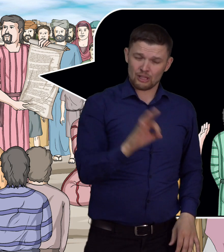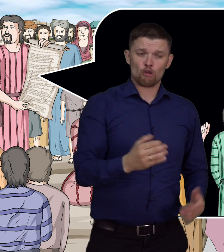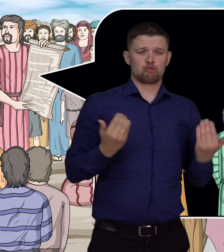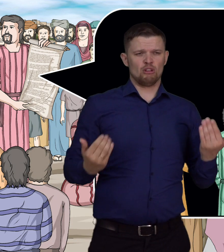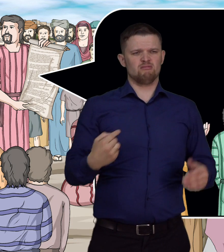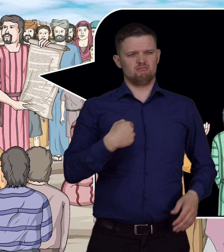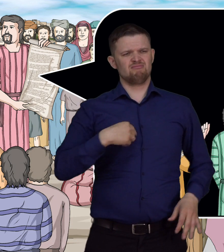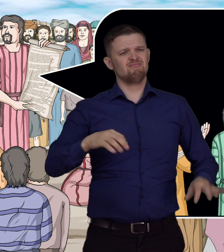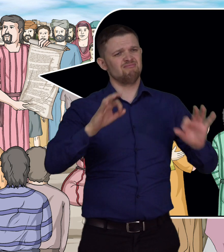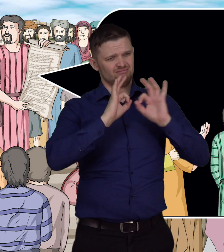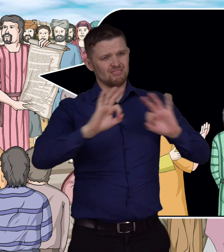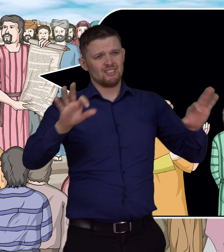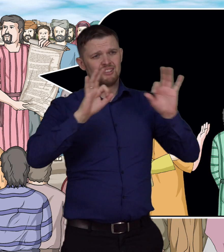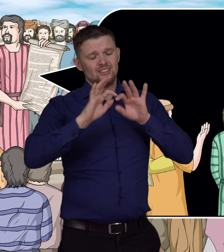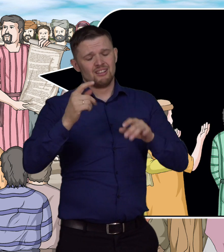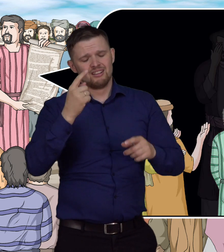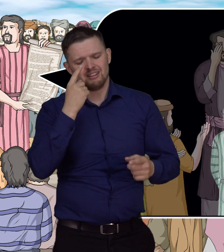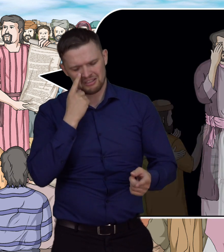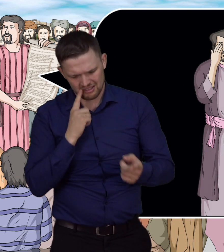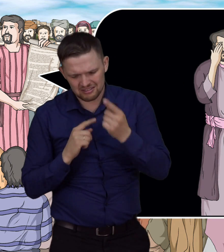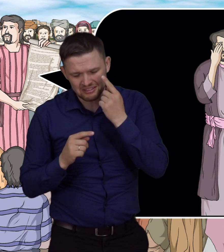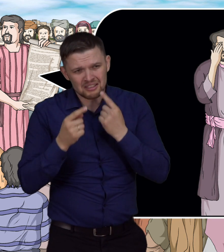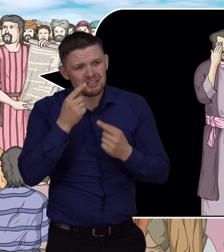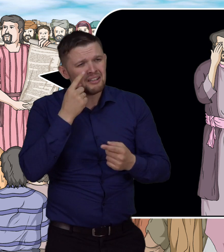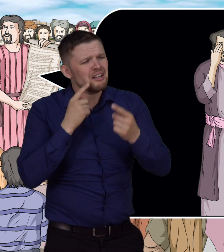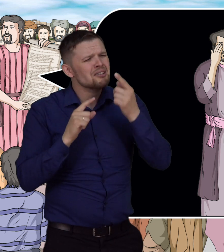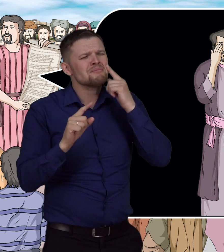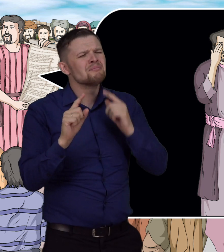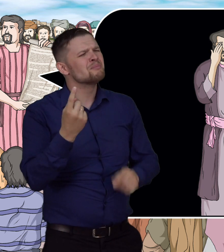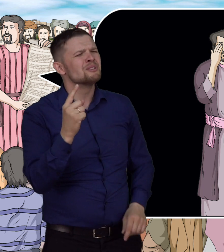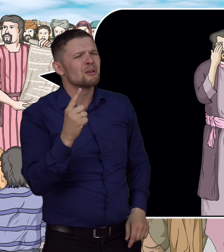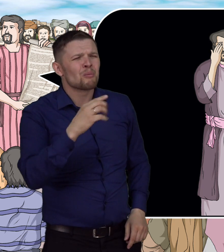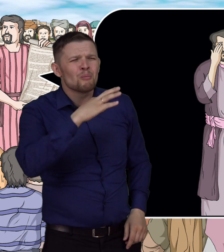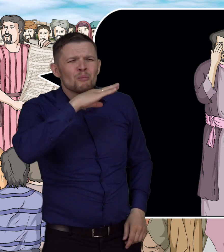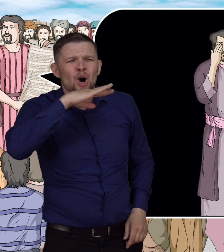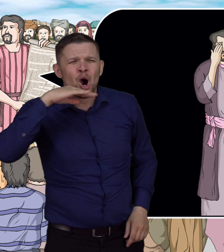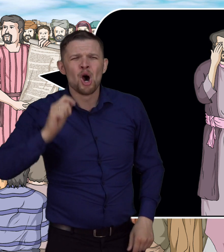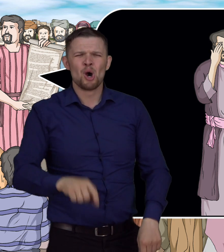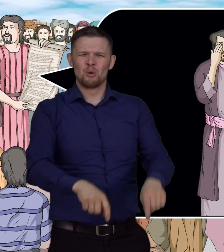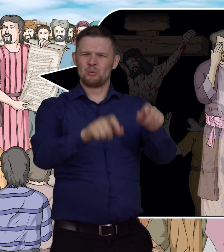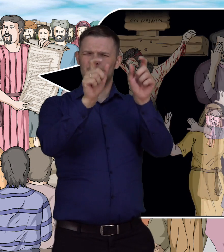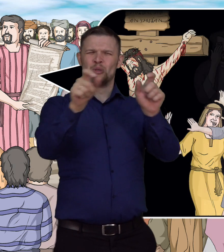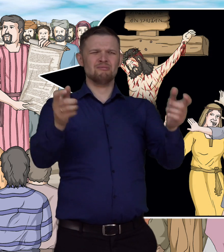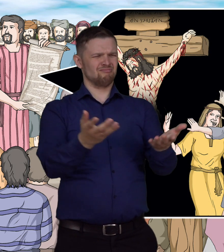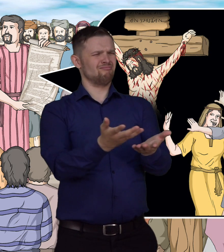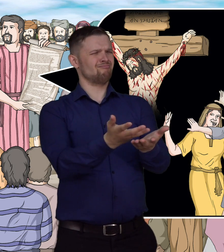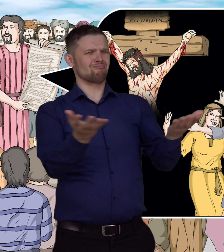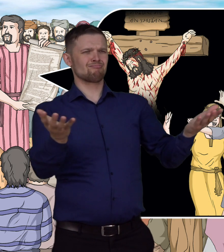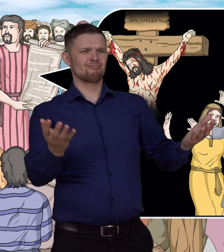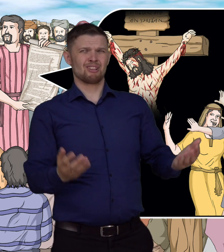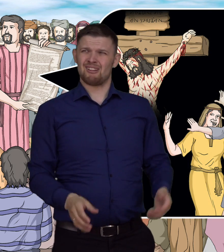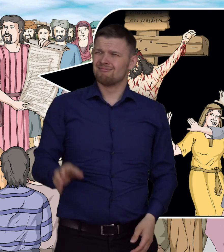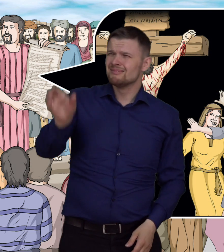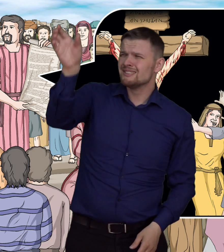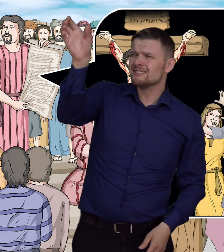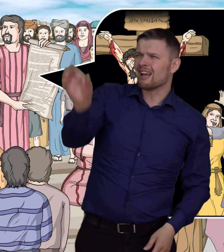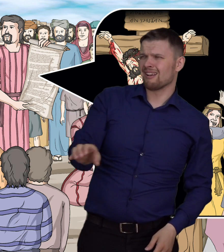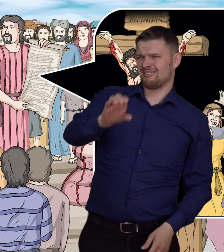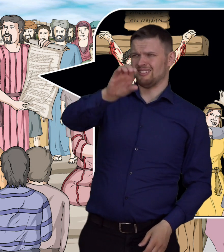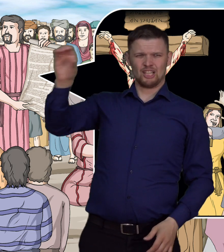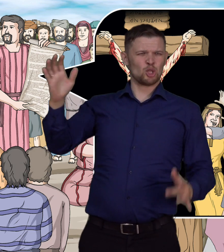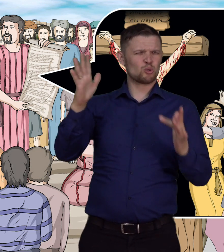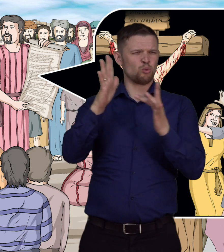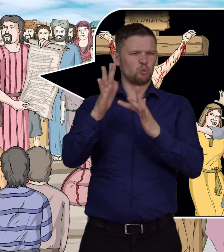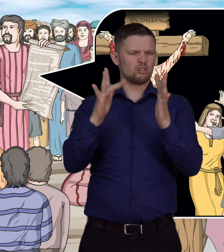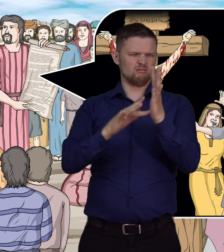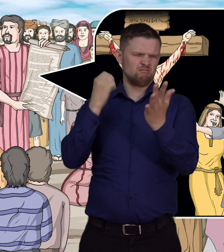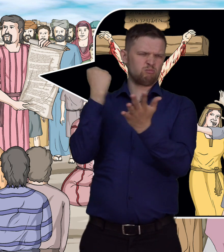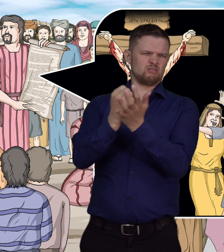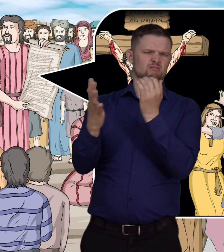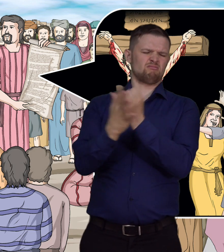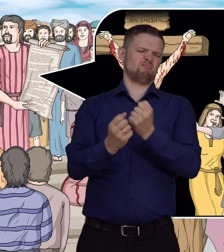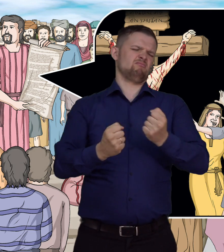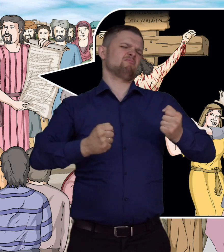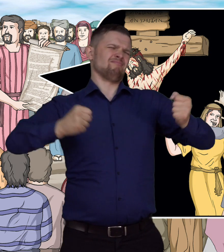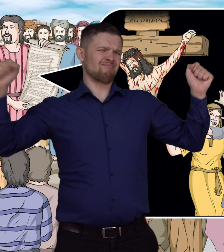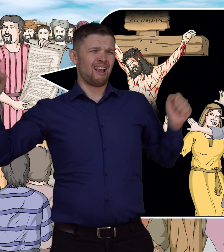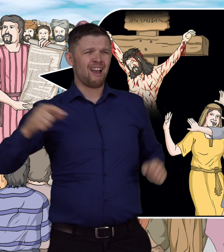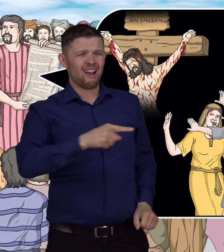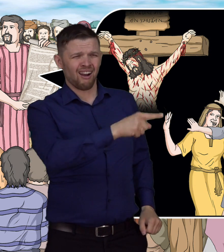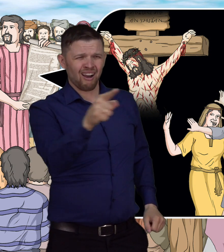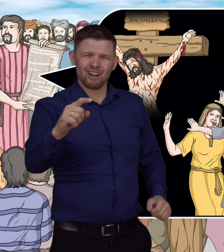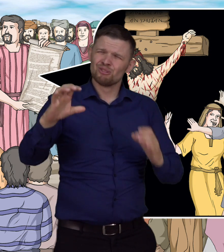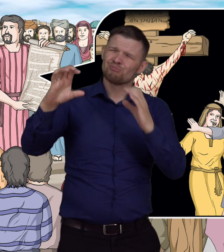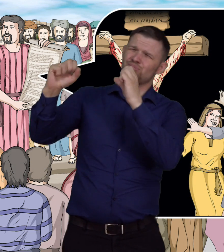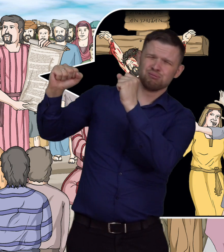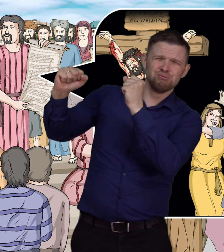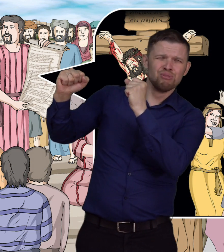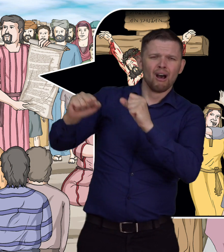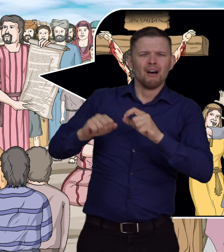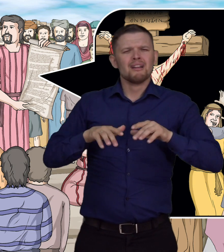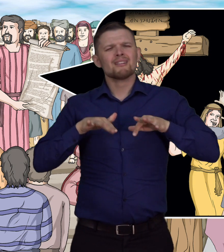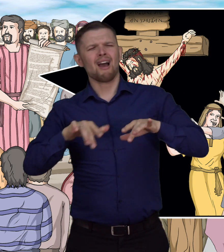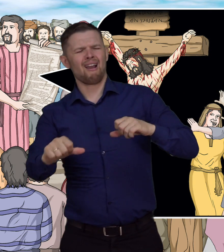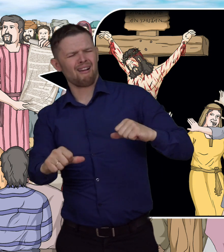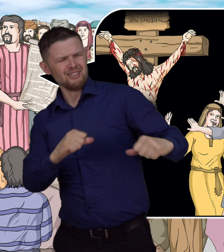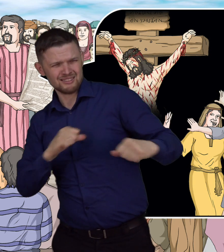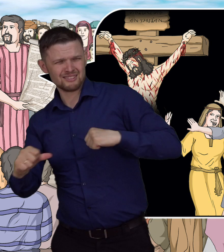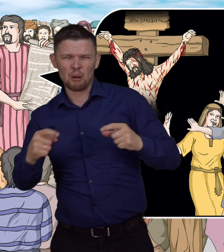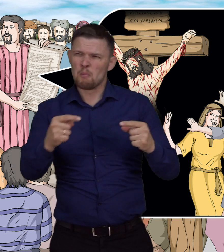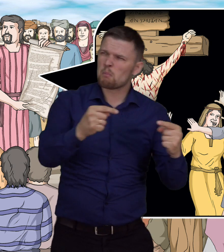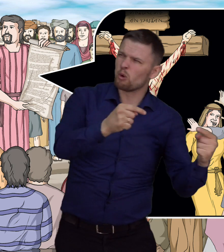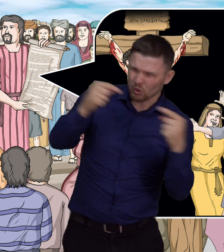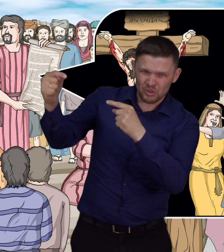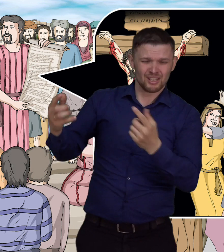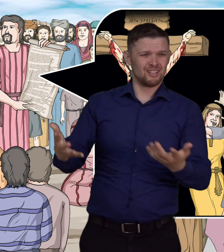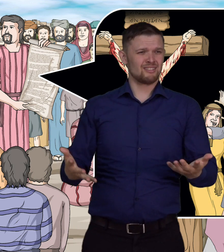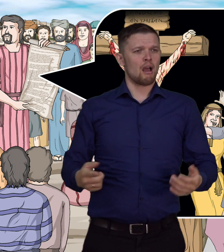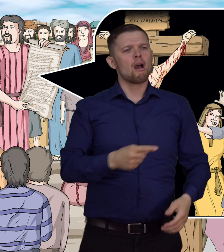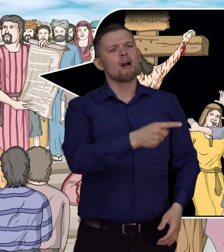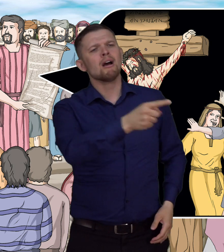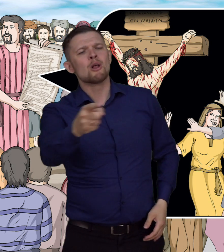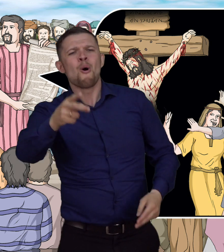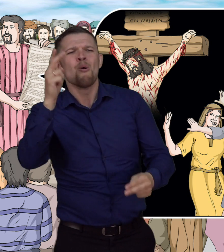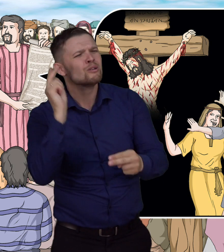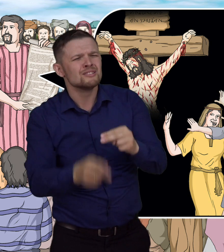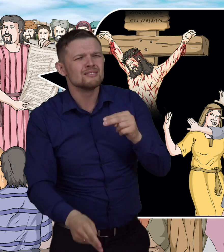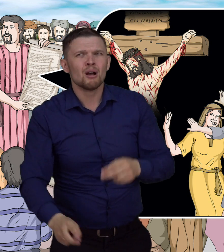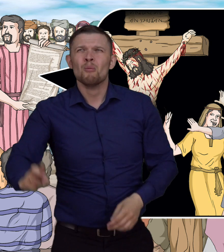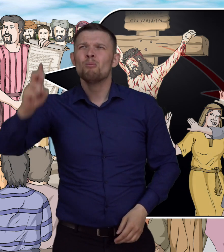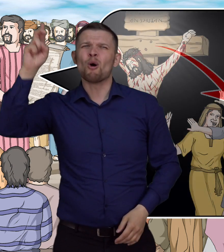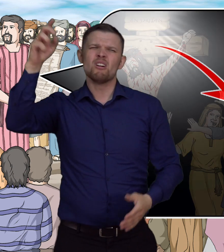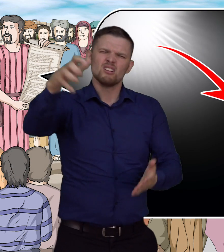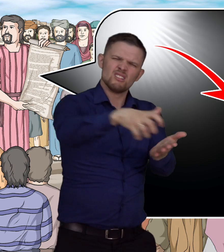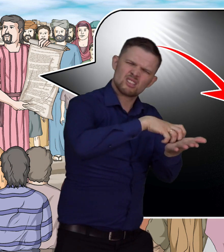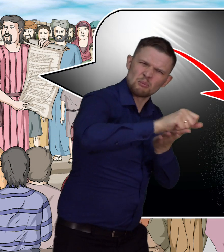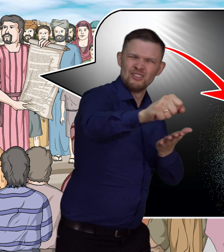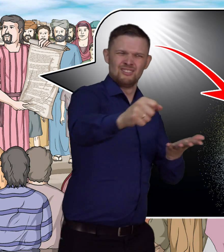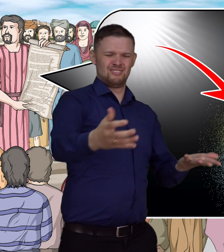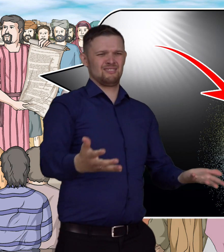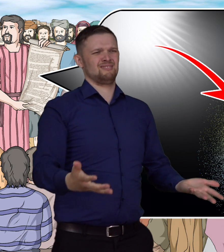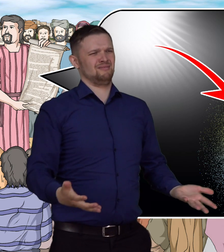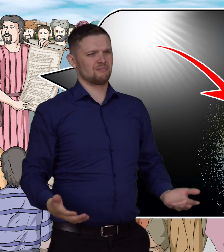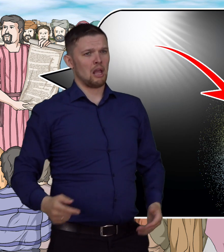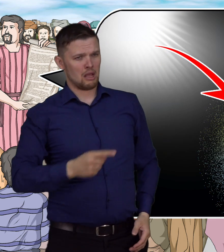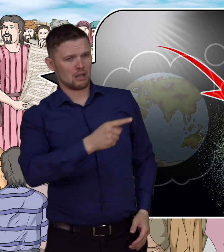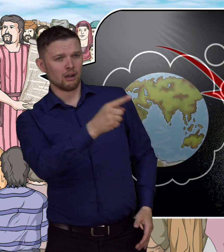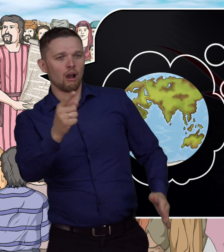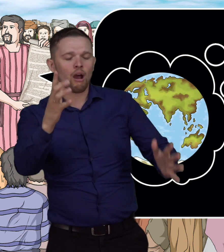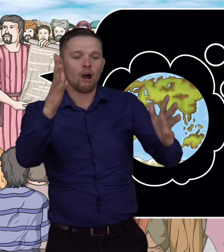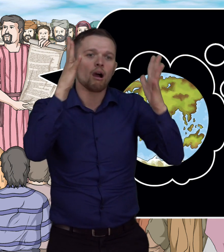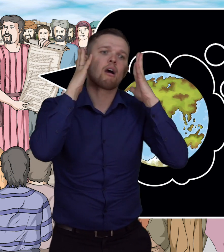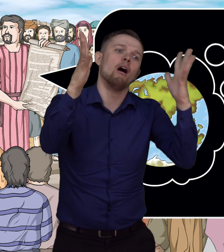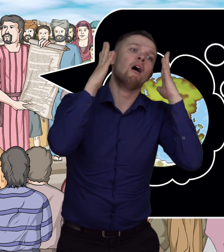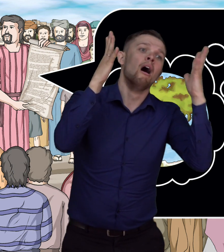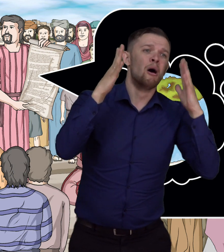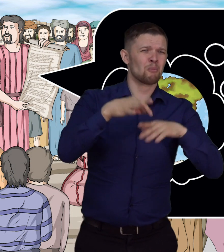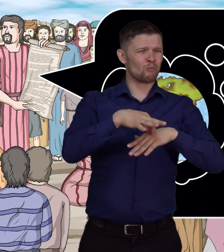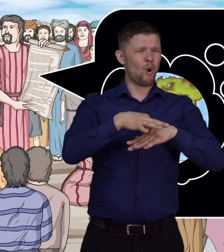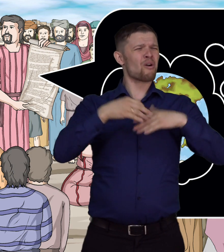For as I have often told you before, and now say again even with tears: Many live as enemies of the cross of Christ. Their end is destruction, their god is their belly, and their glory is in their shame.